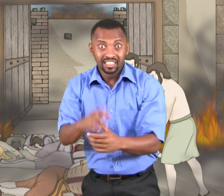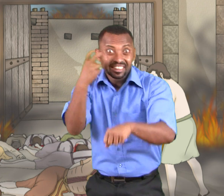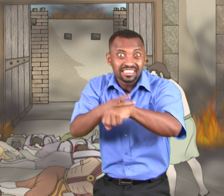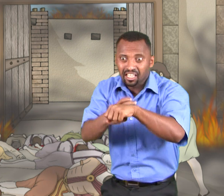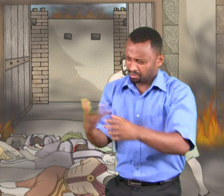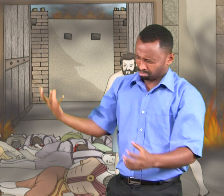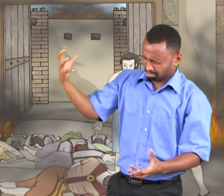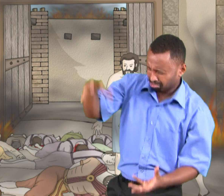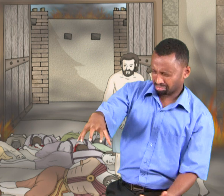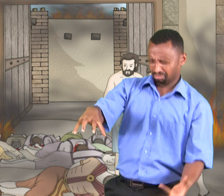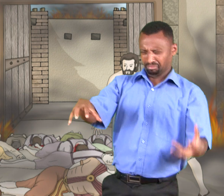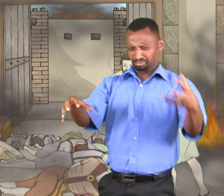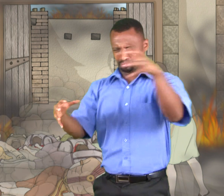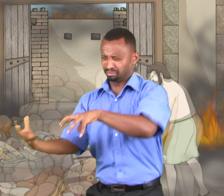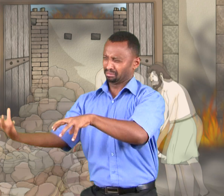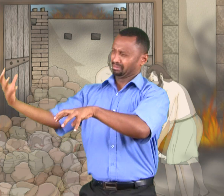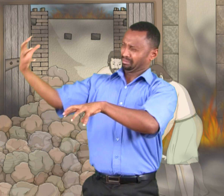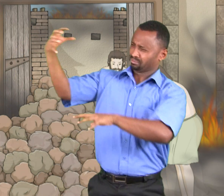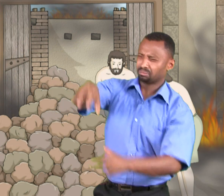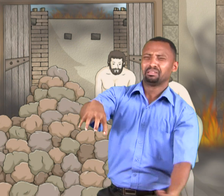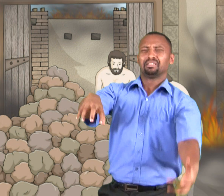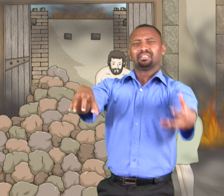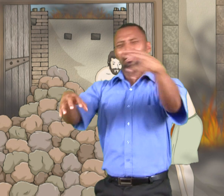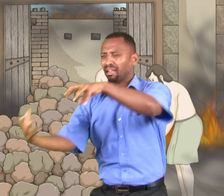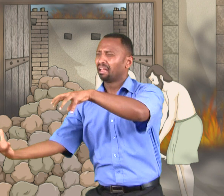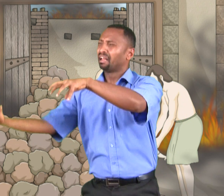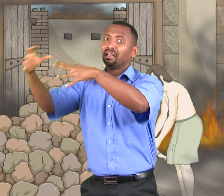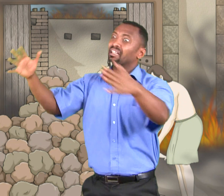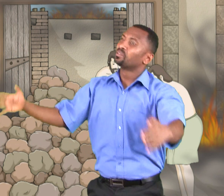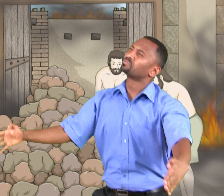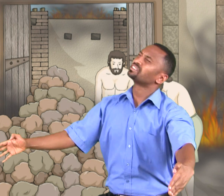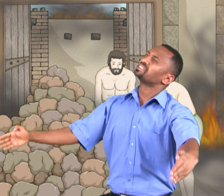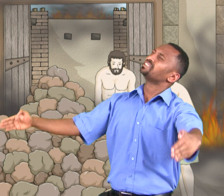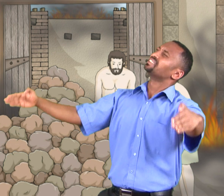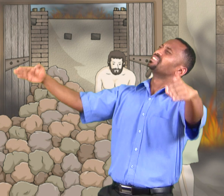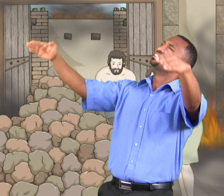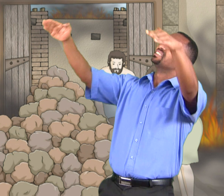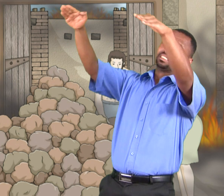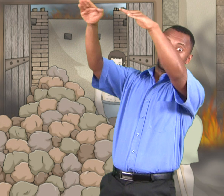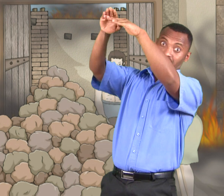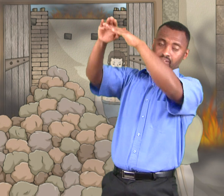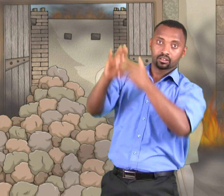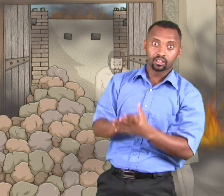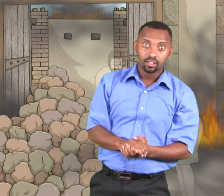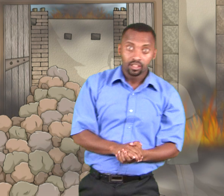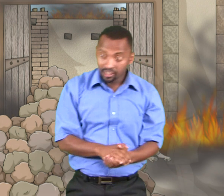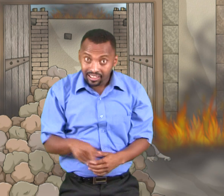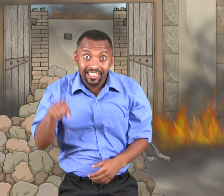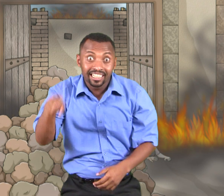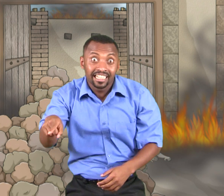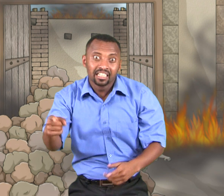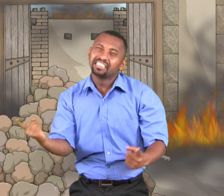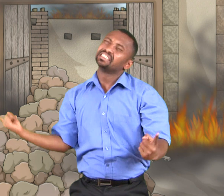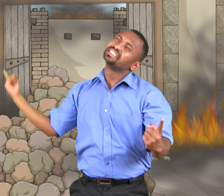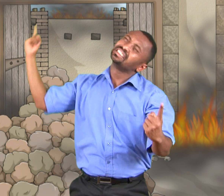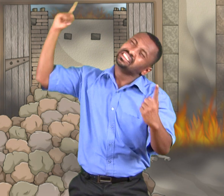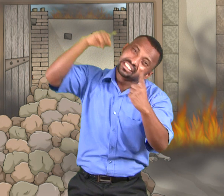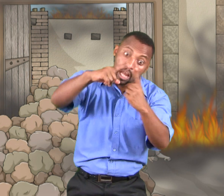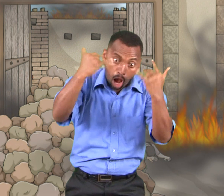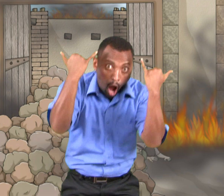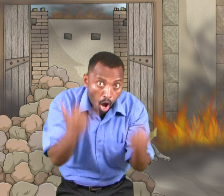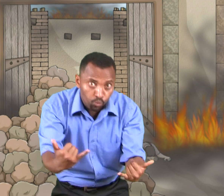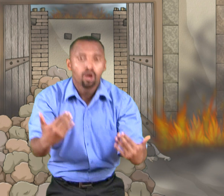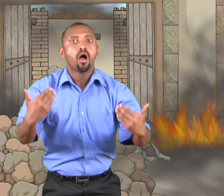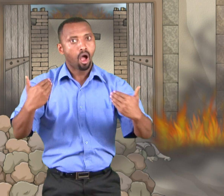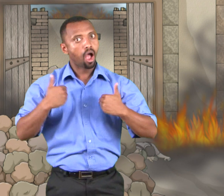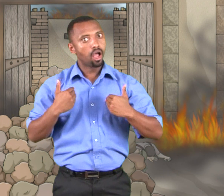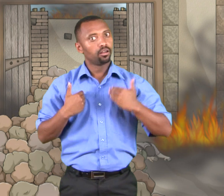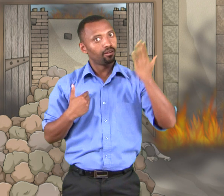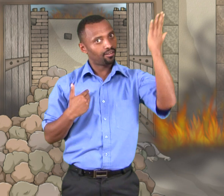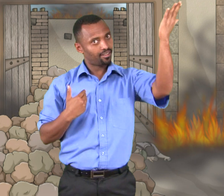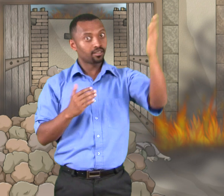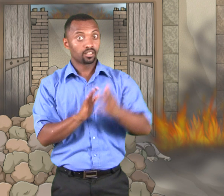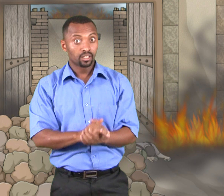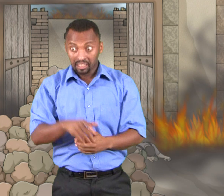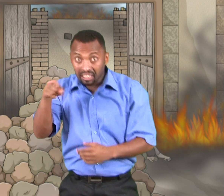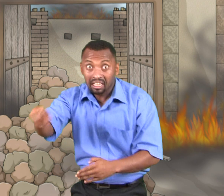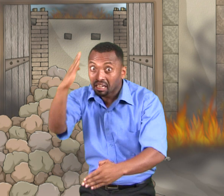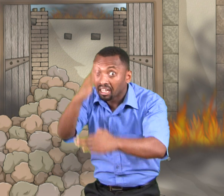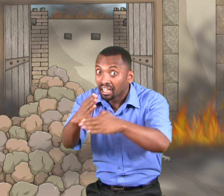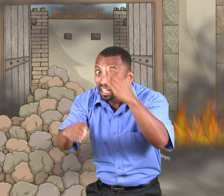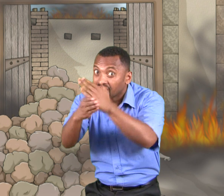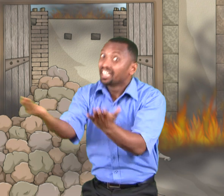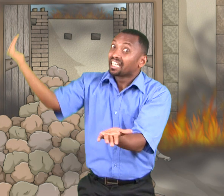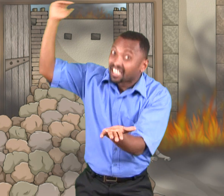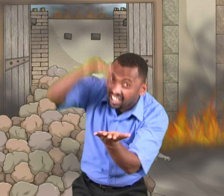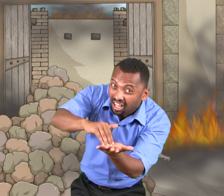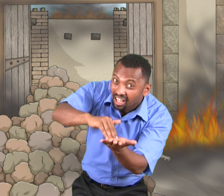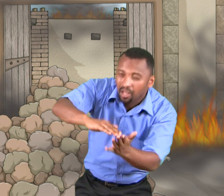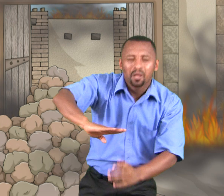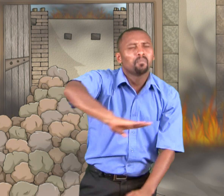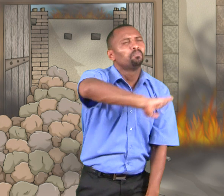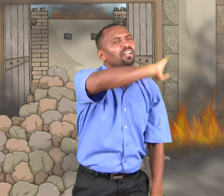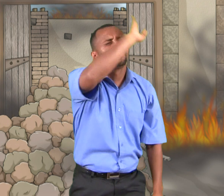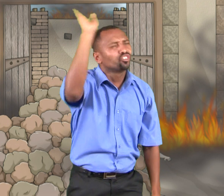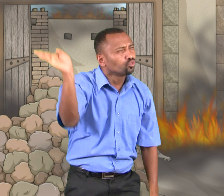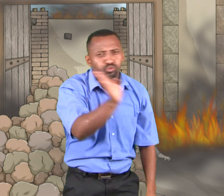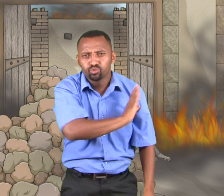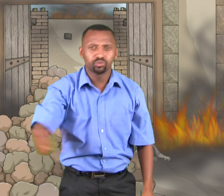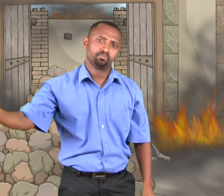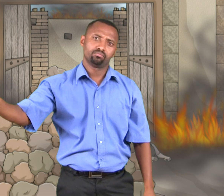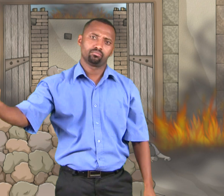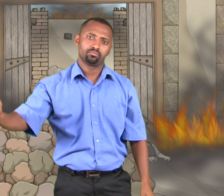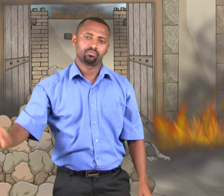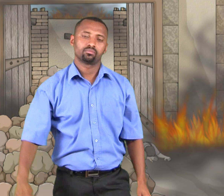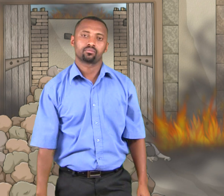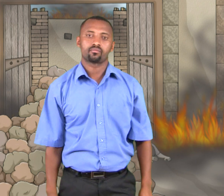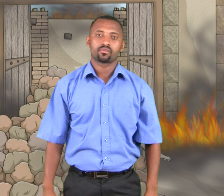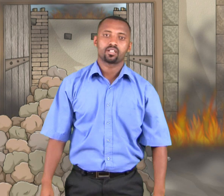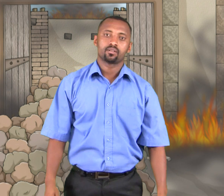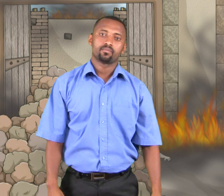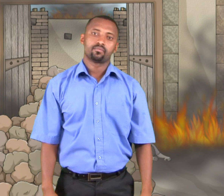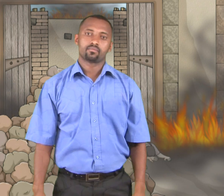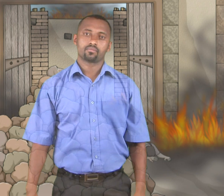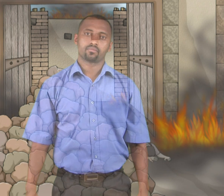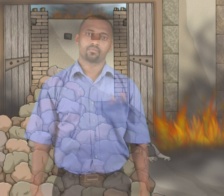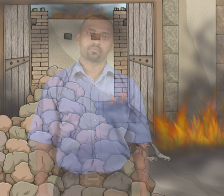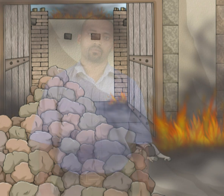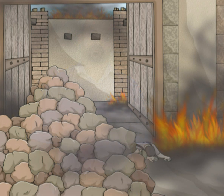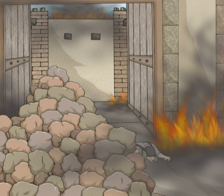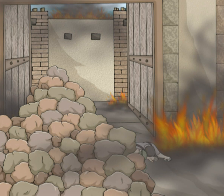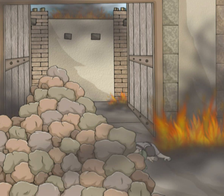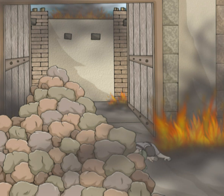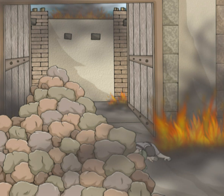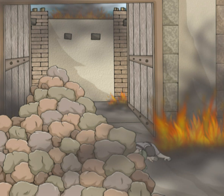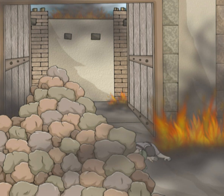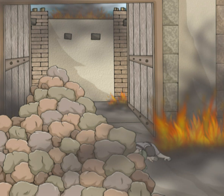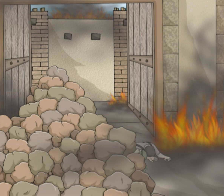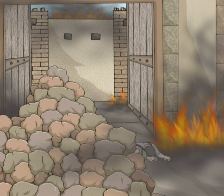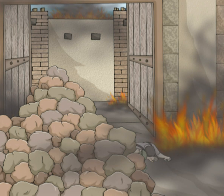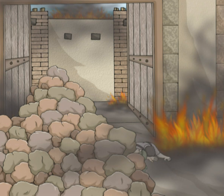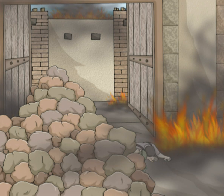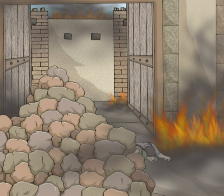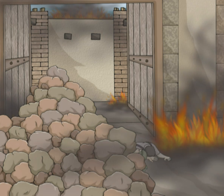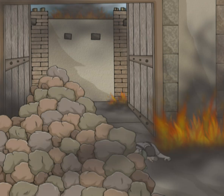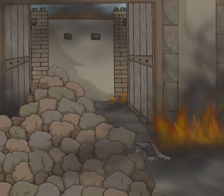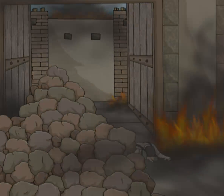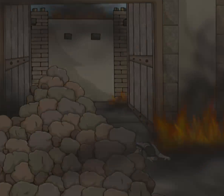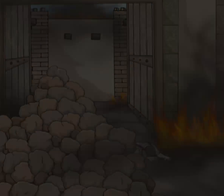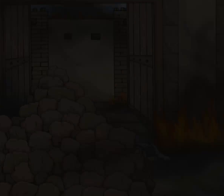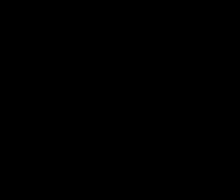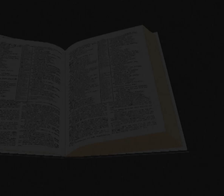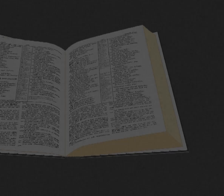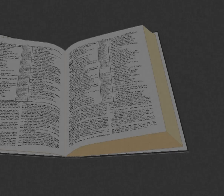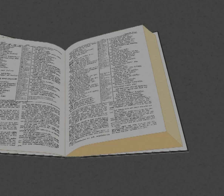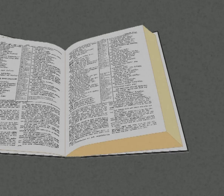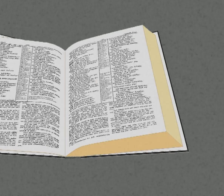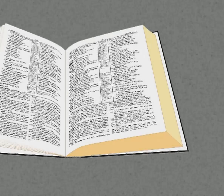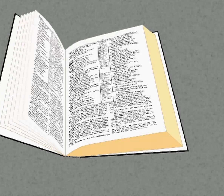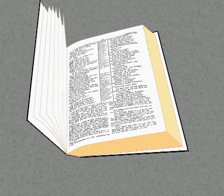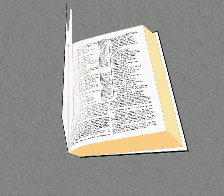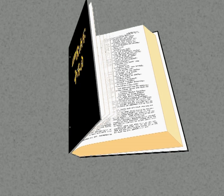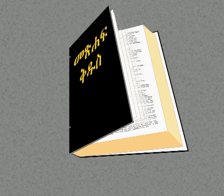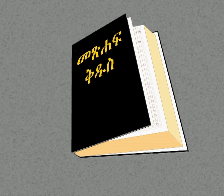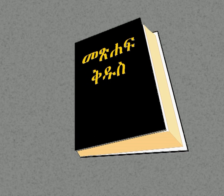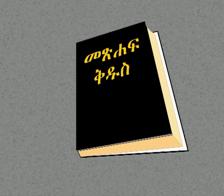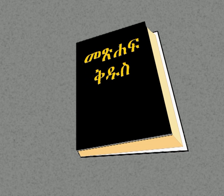And over it they raised a large pile of rocks, which remains to this day.